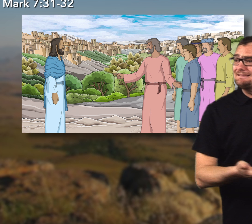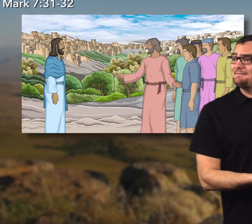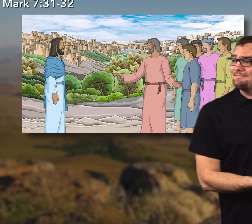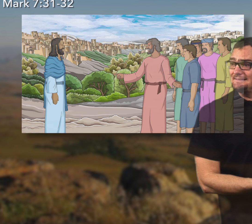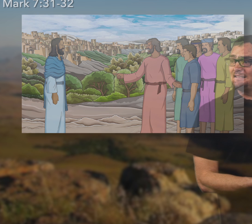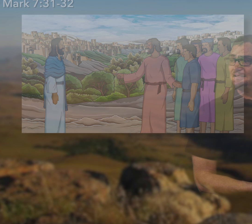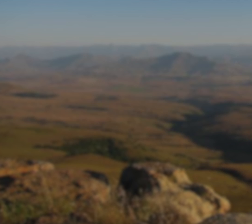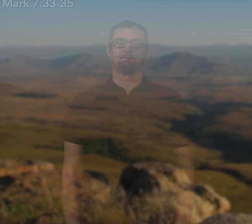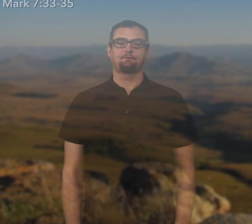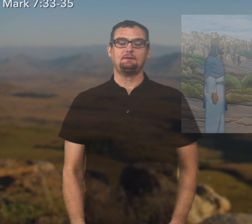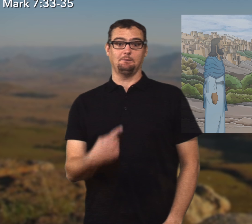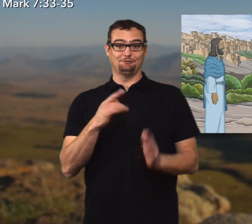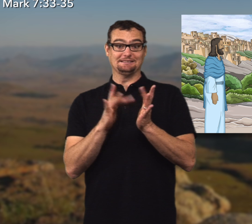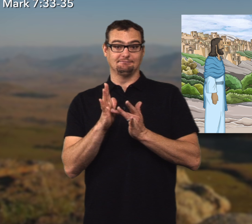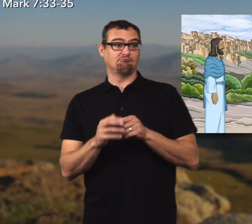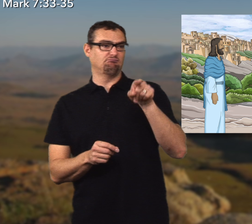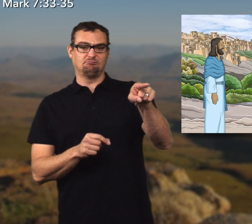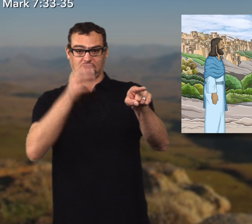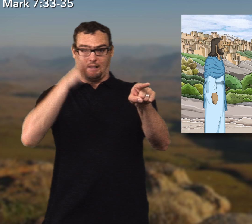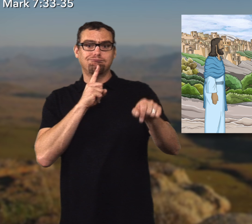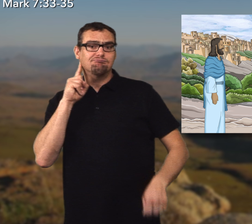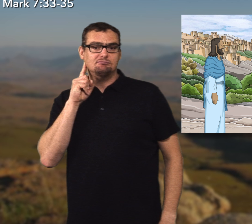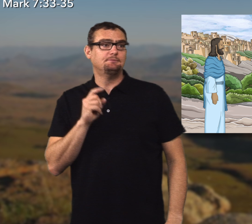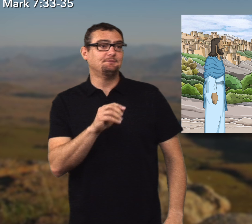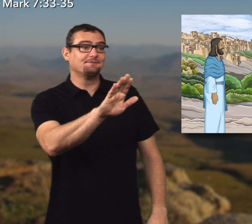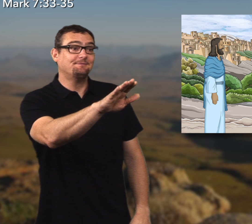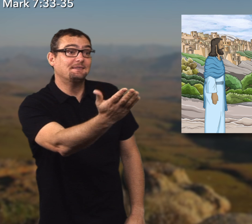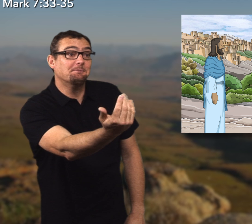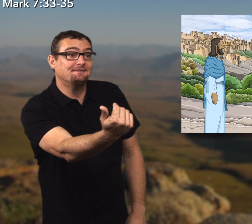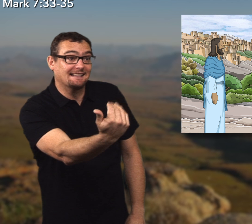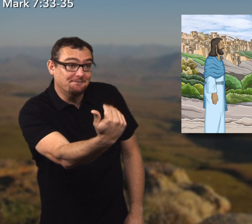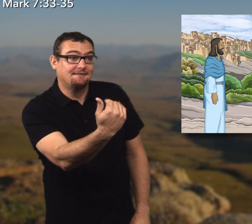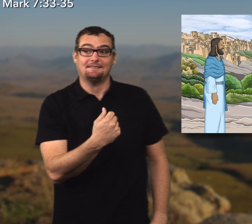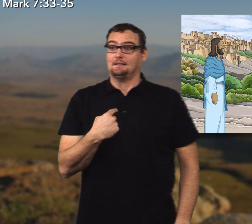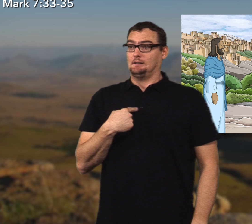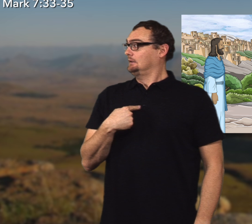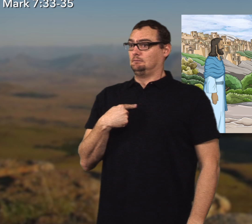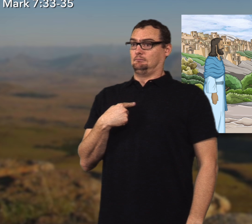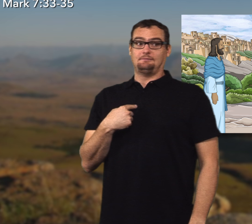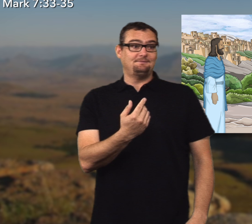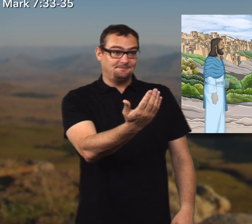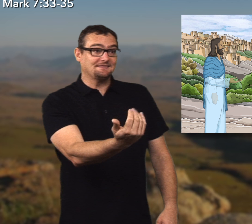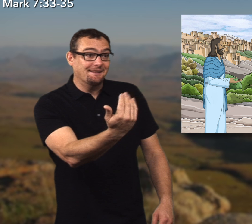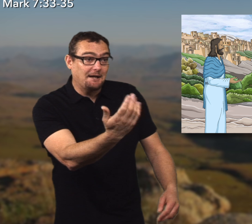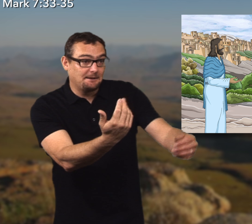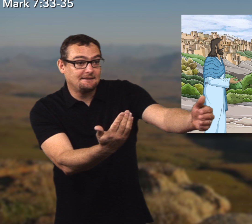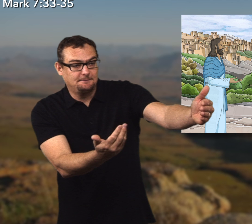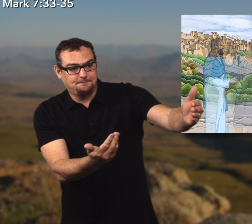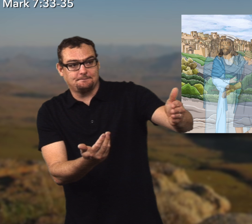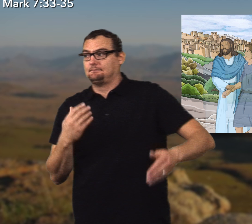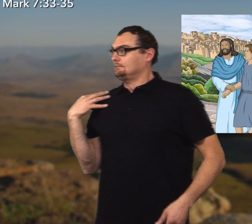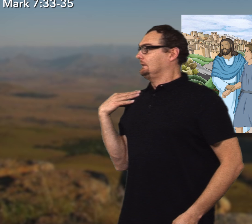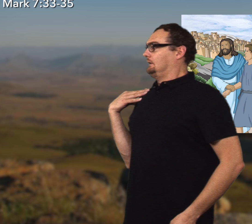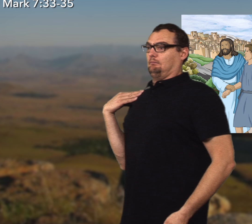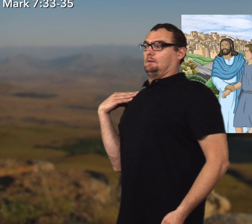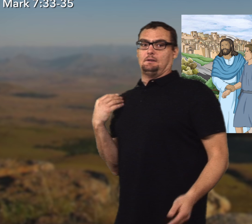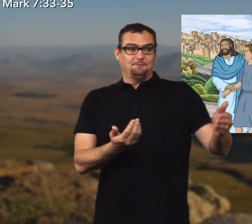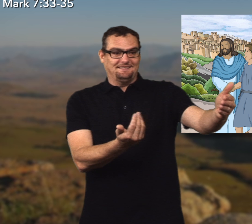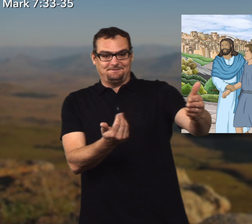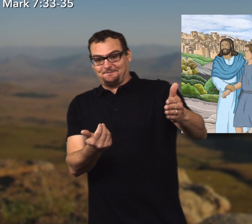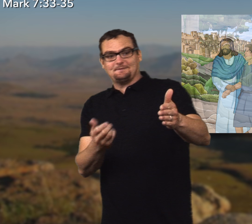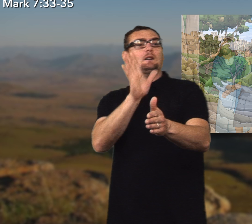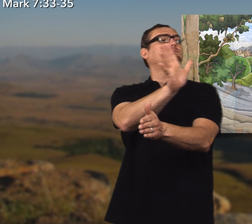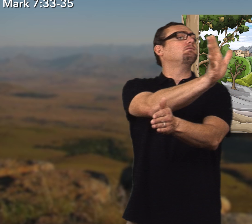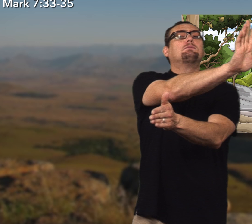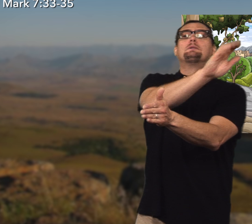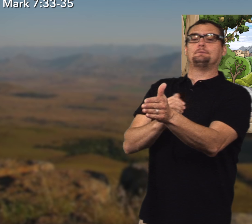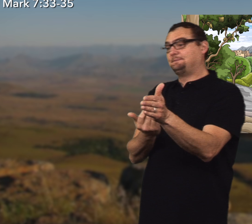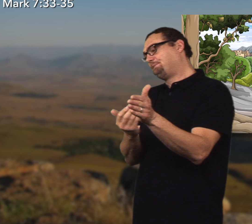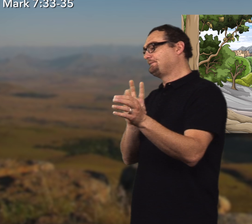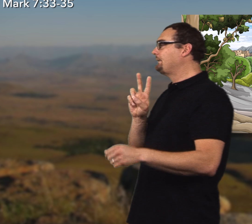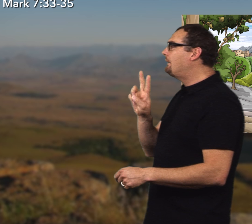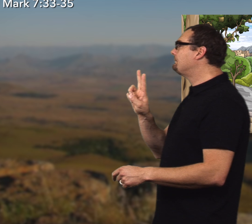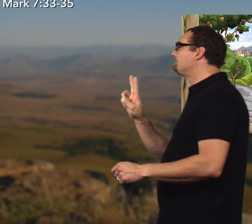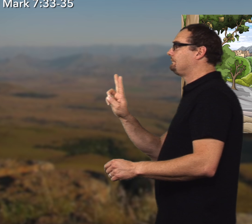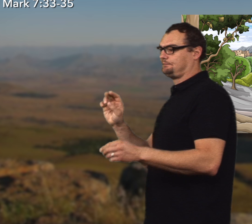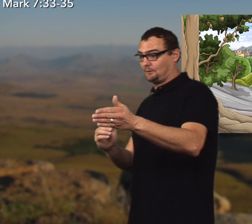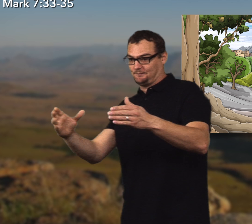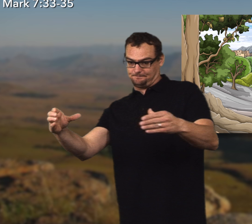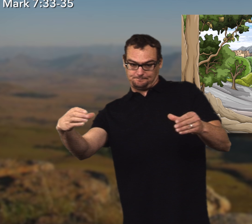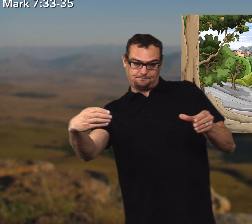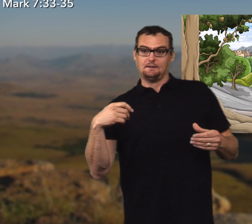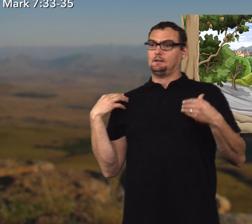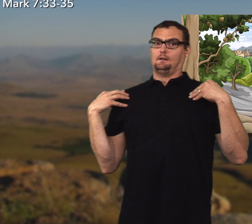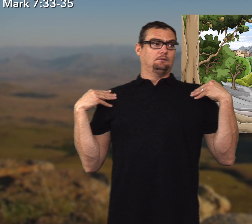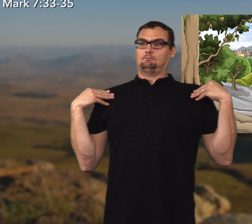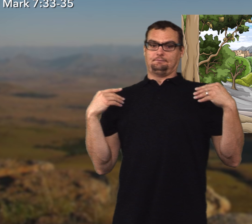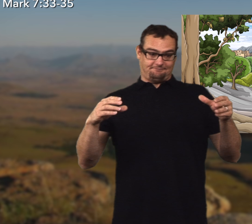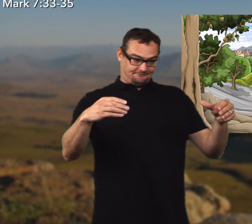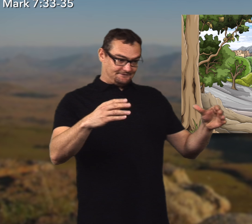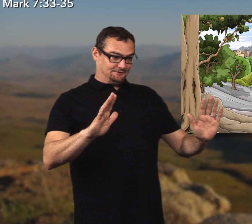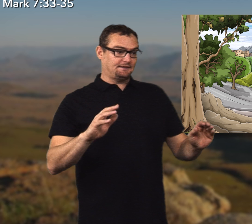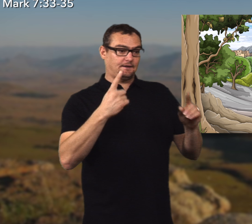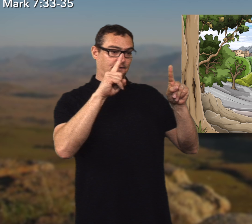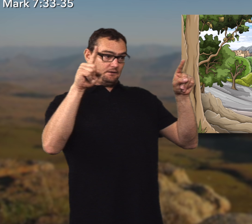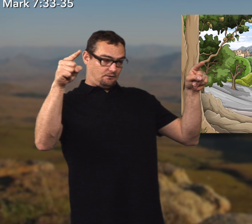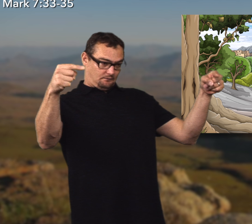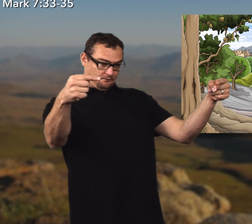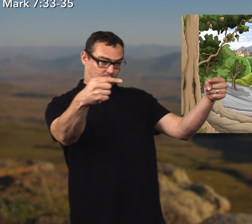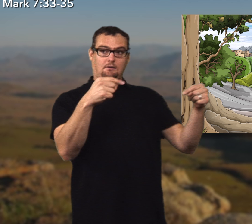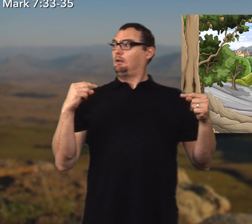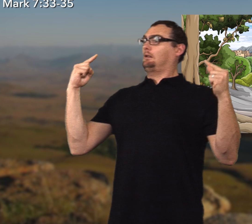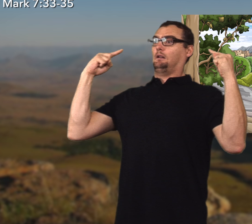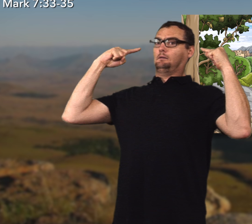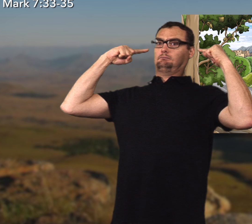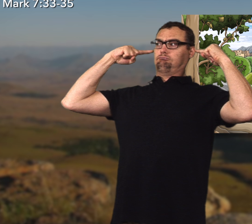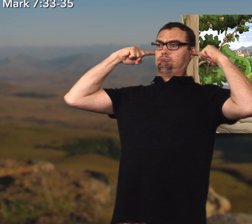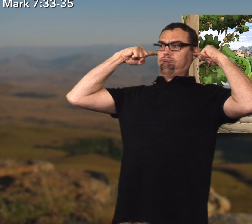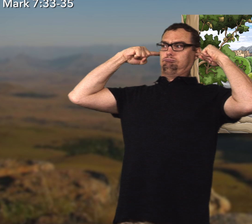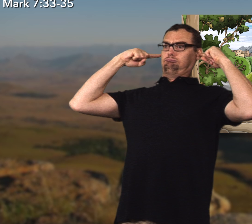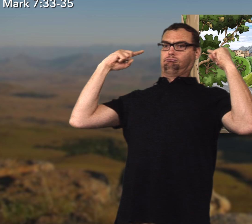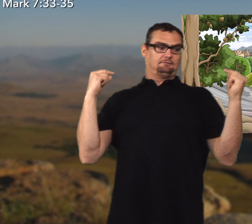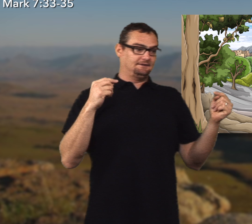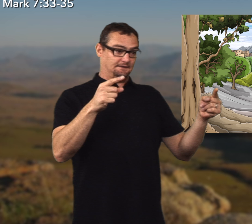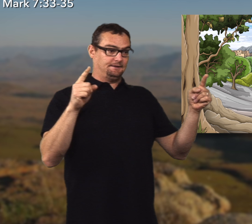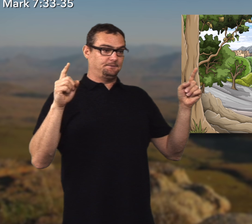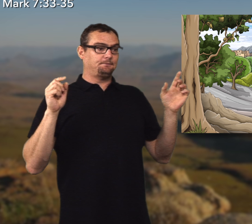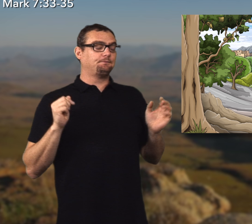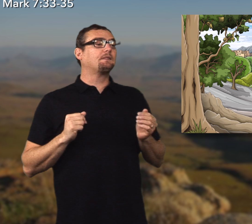So Jesus took him aside privately, away from the crowd, and put His fingers into the man’s ears.